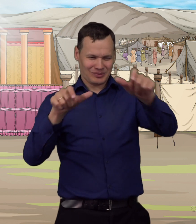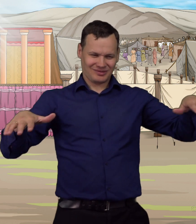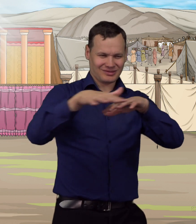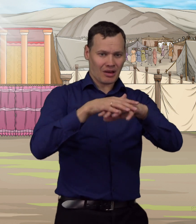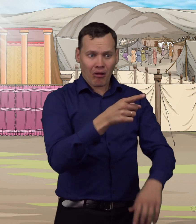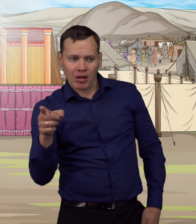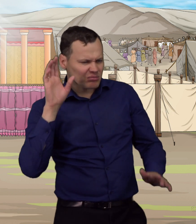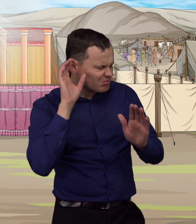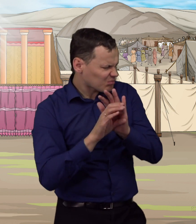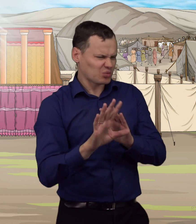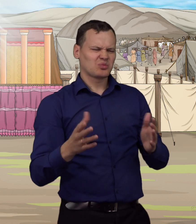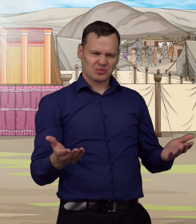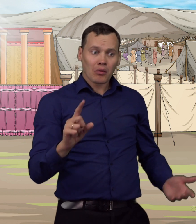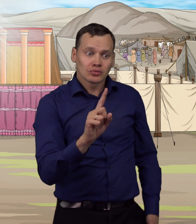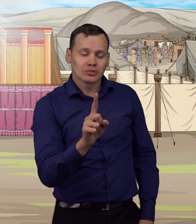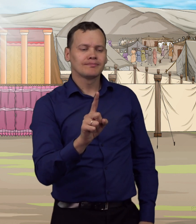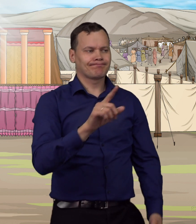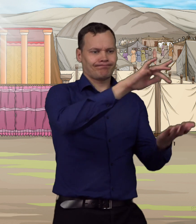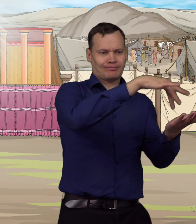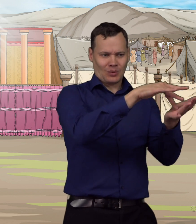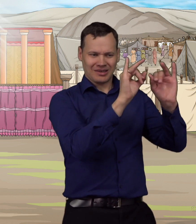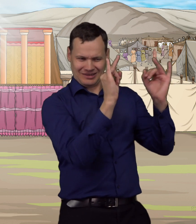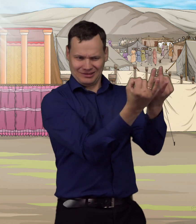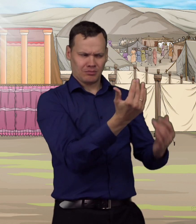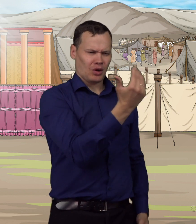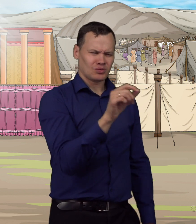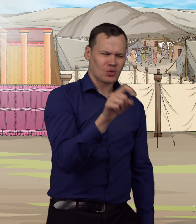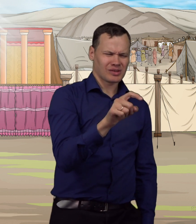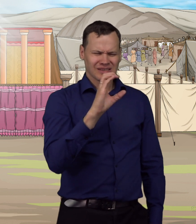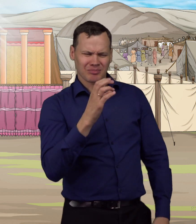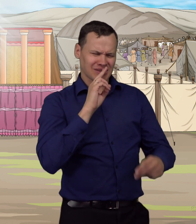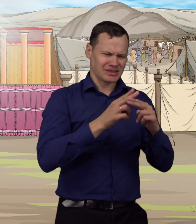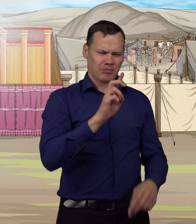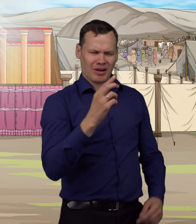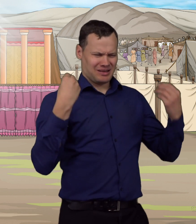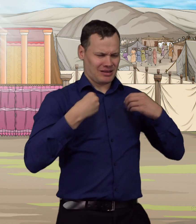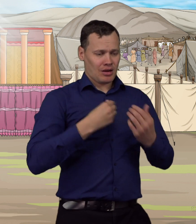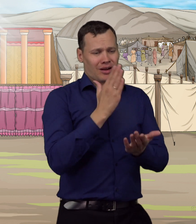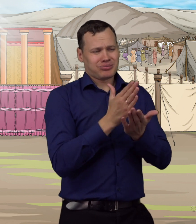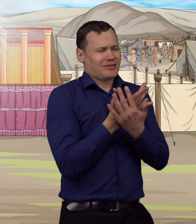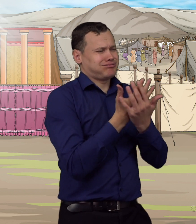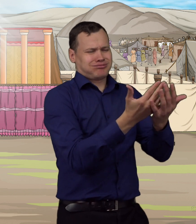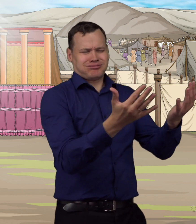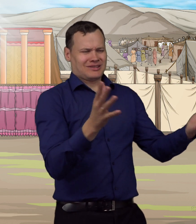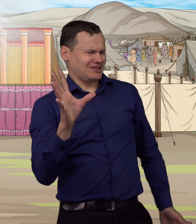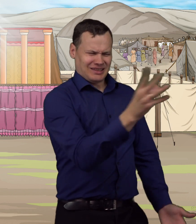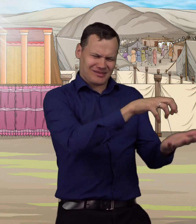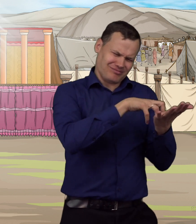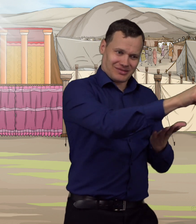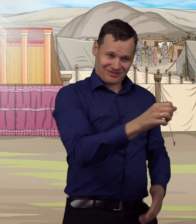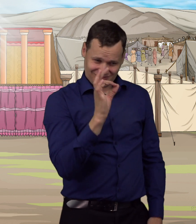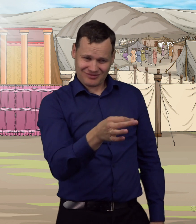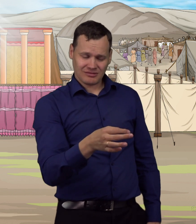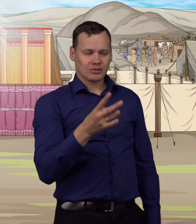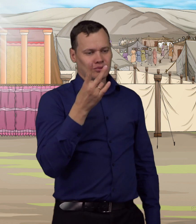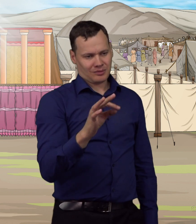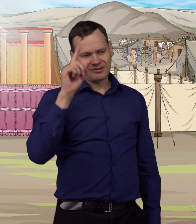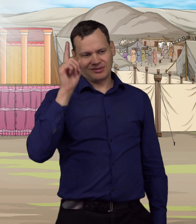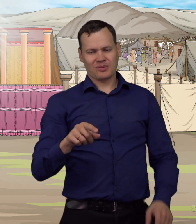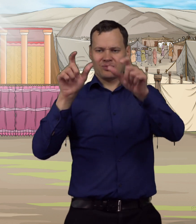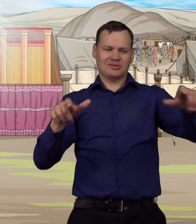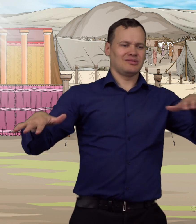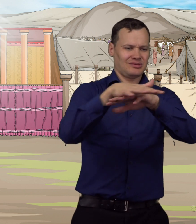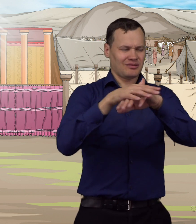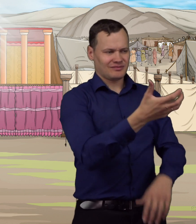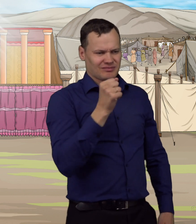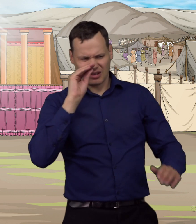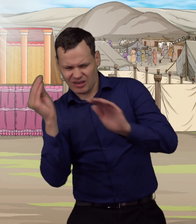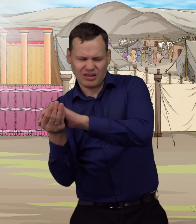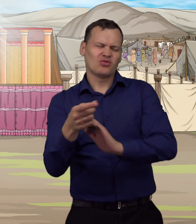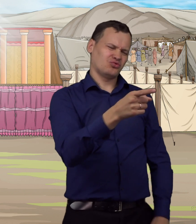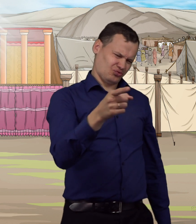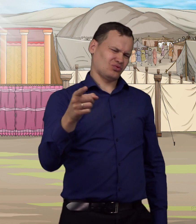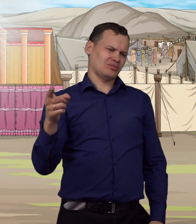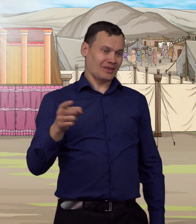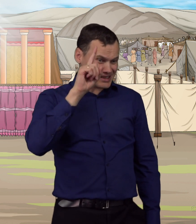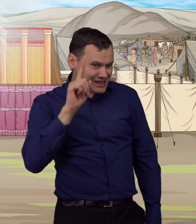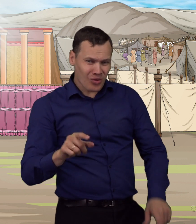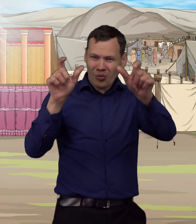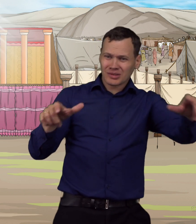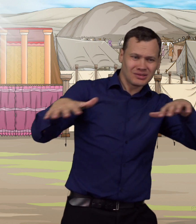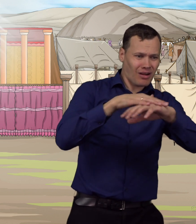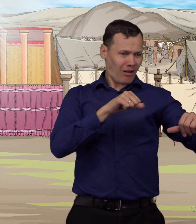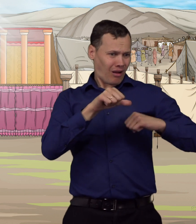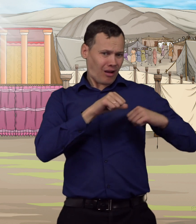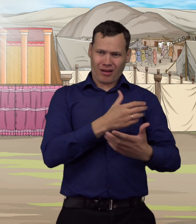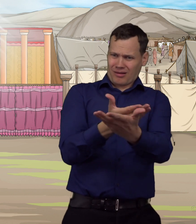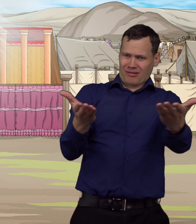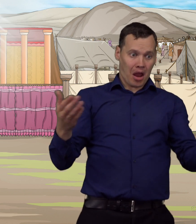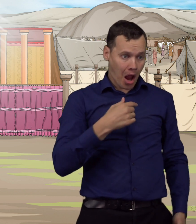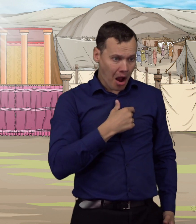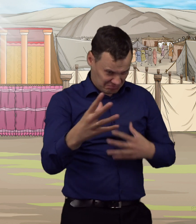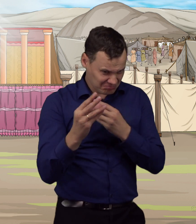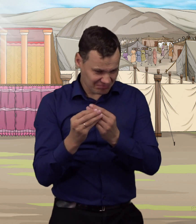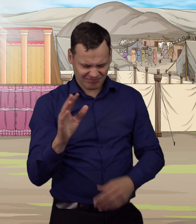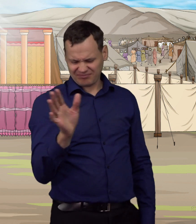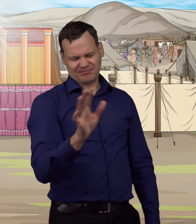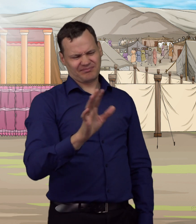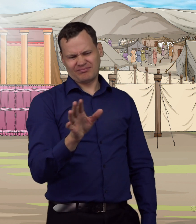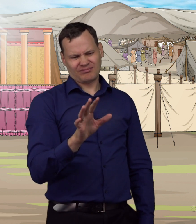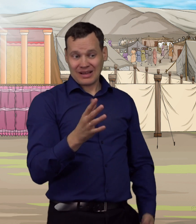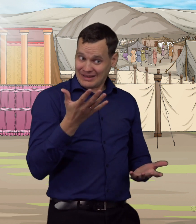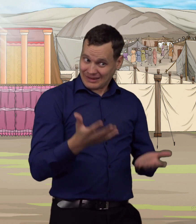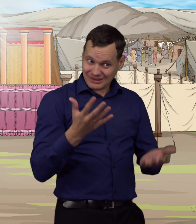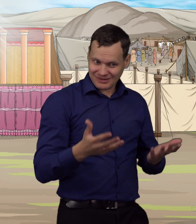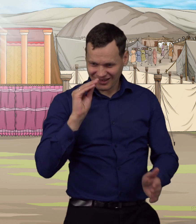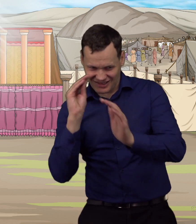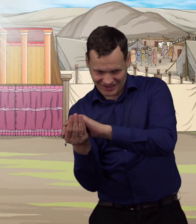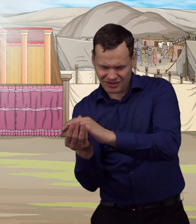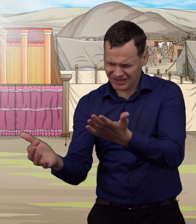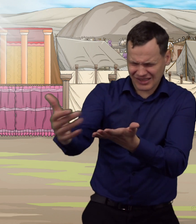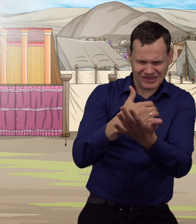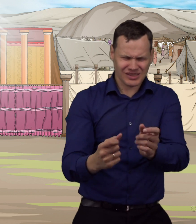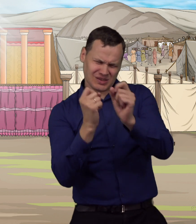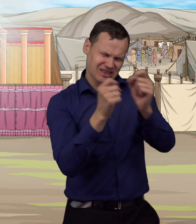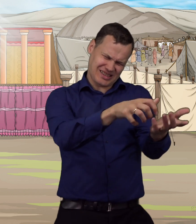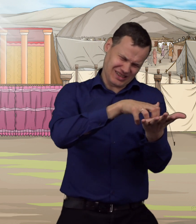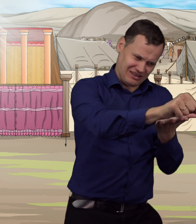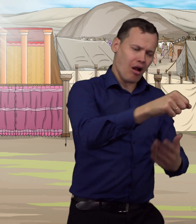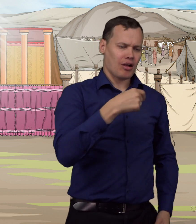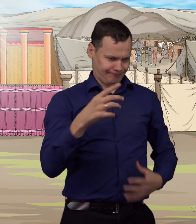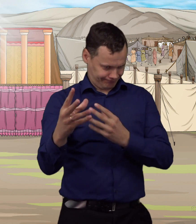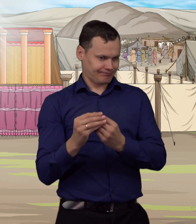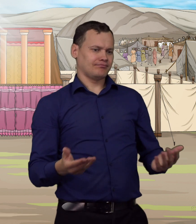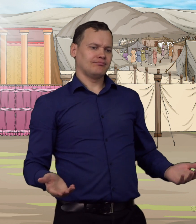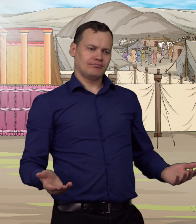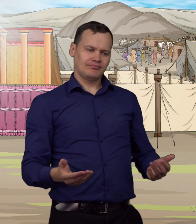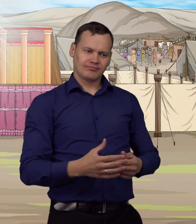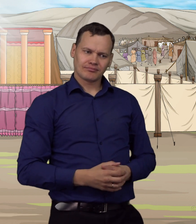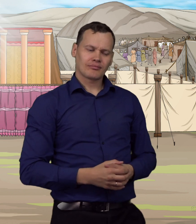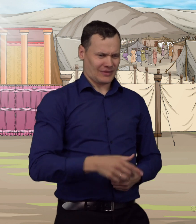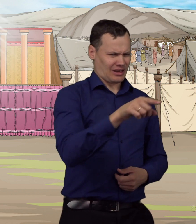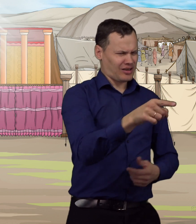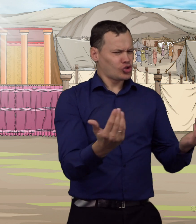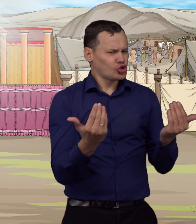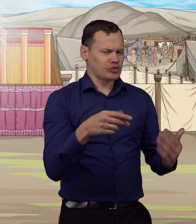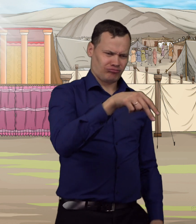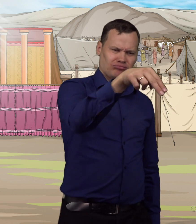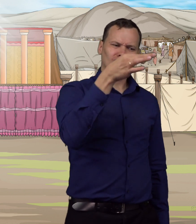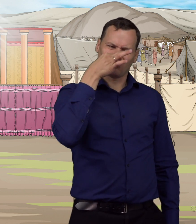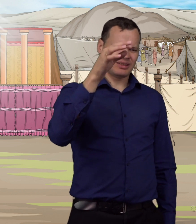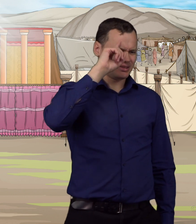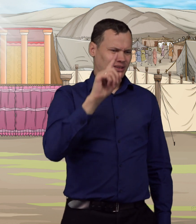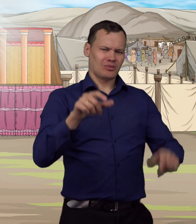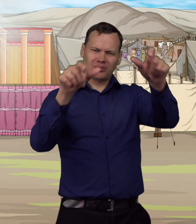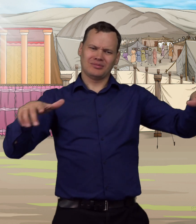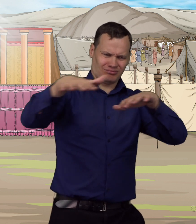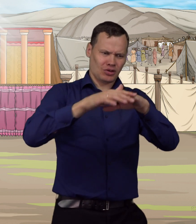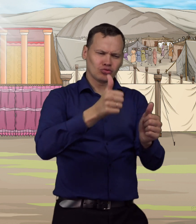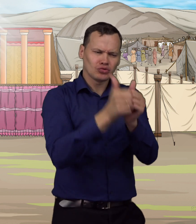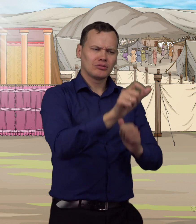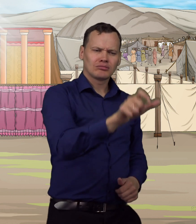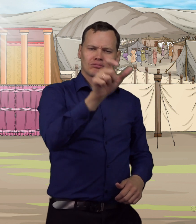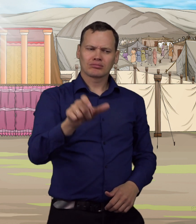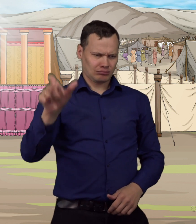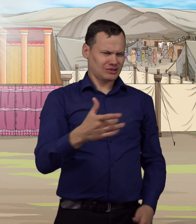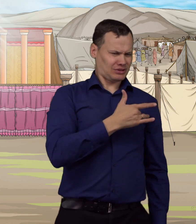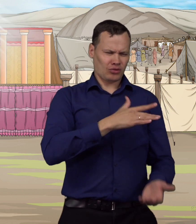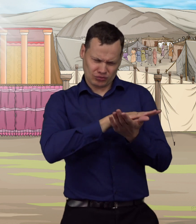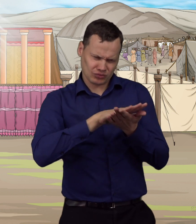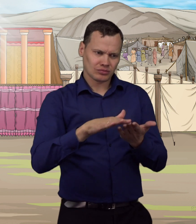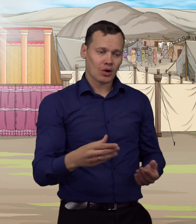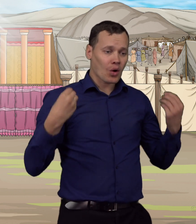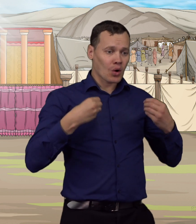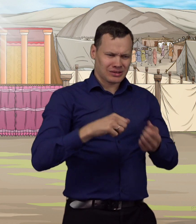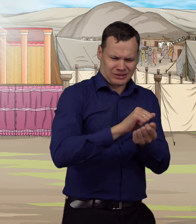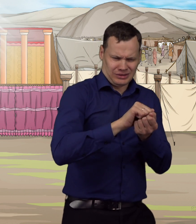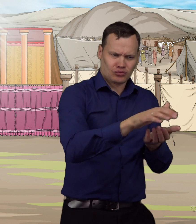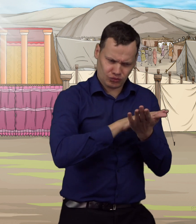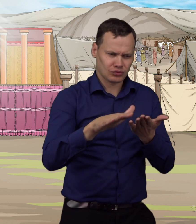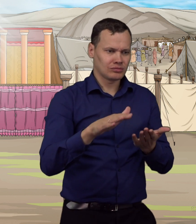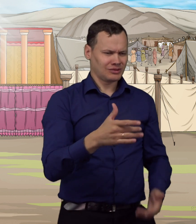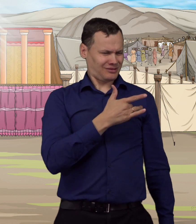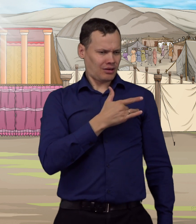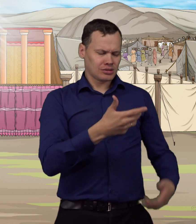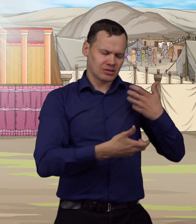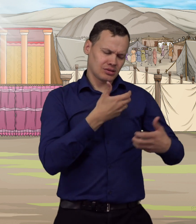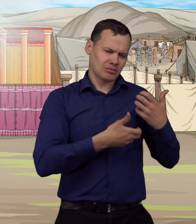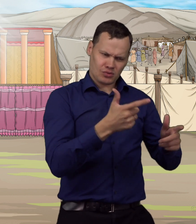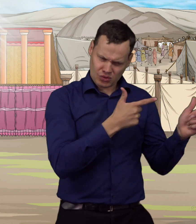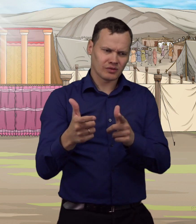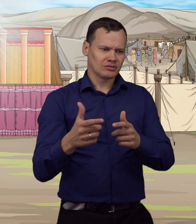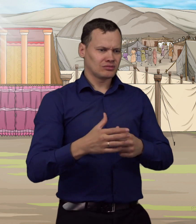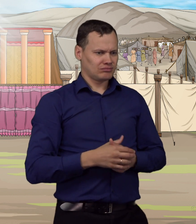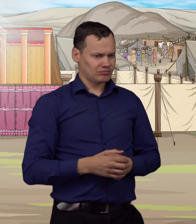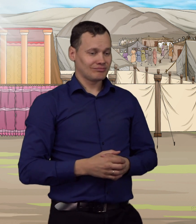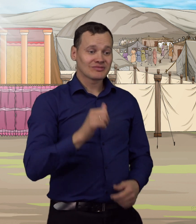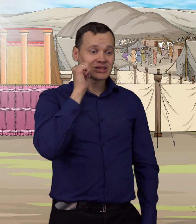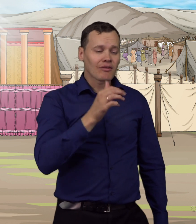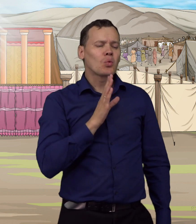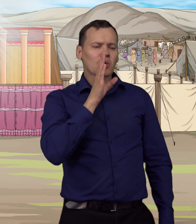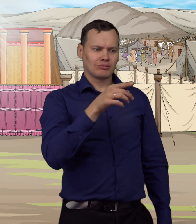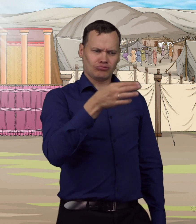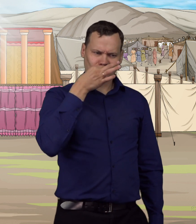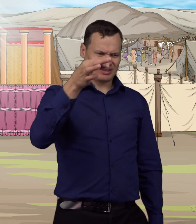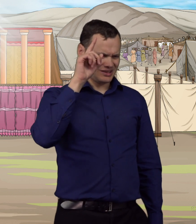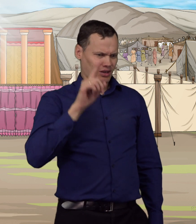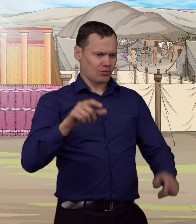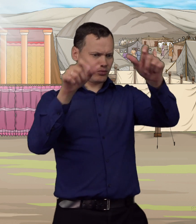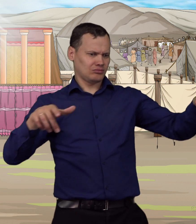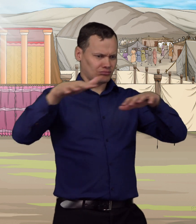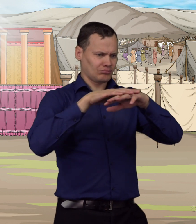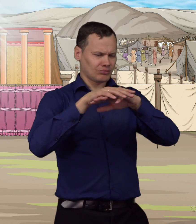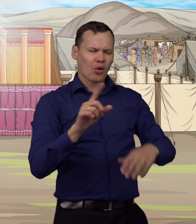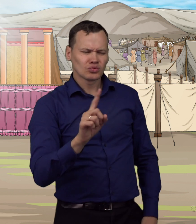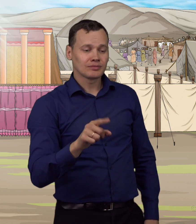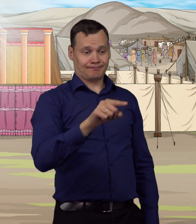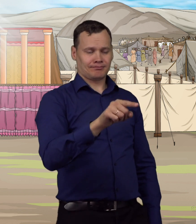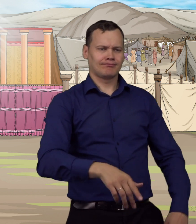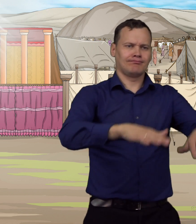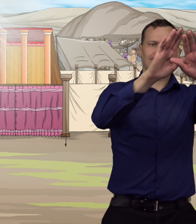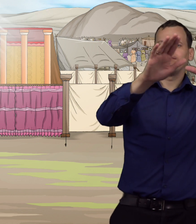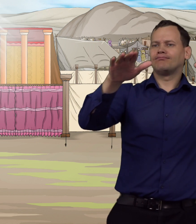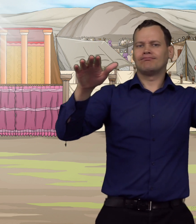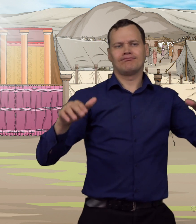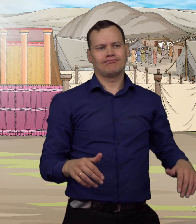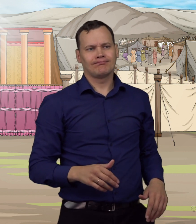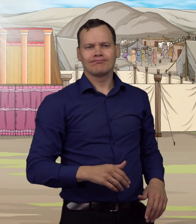Indeed, they have stolen and lied, and they have put these things with their own possessions. This is why the Israelites cannot stand against their enemies. They will turn their backs and run from their enemies, because they themselves have been set apart for destruction.